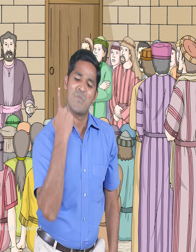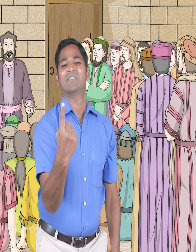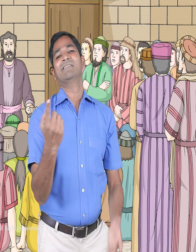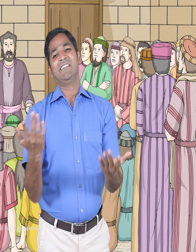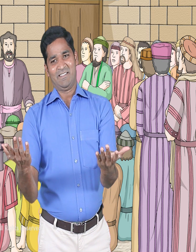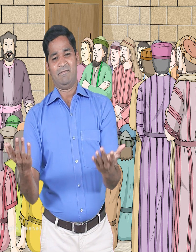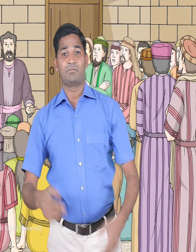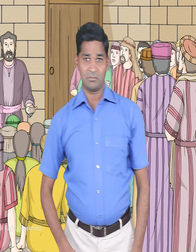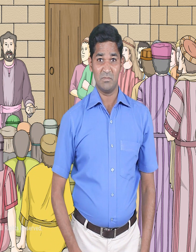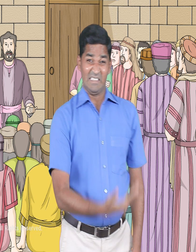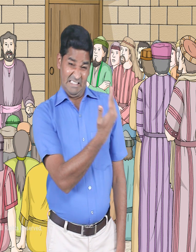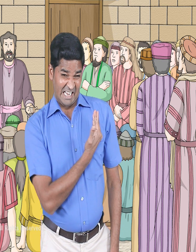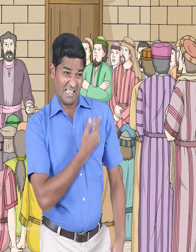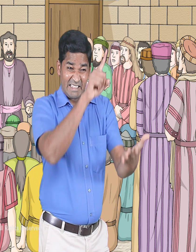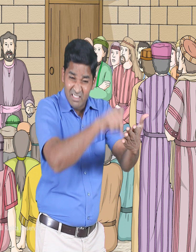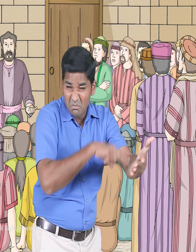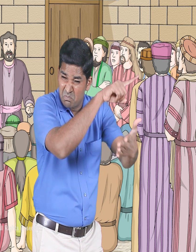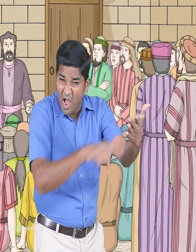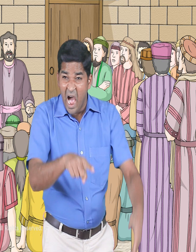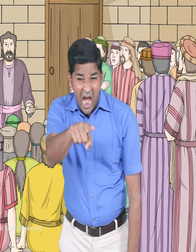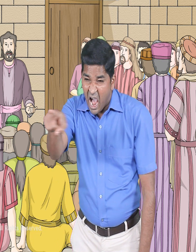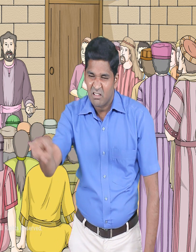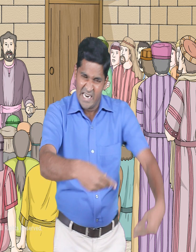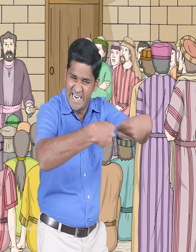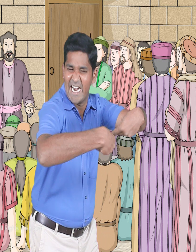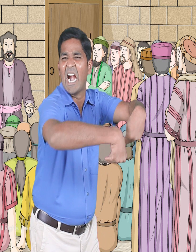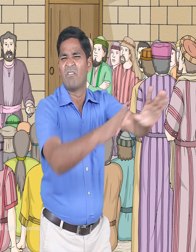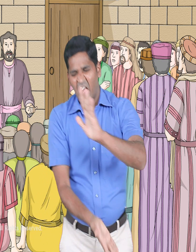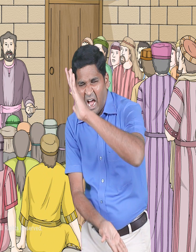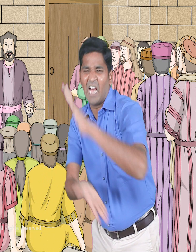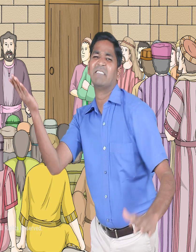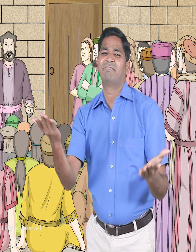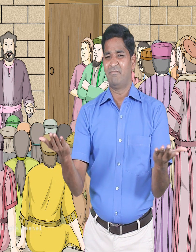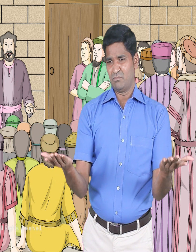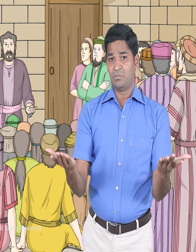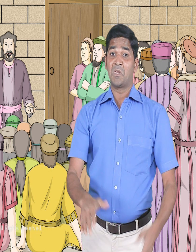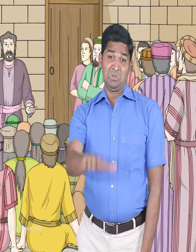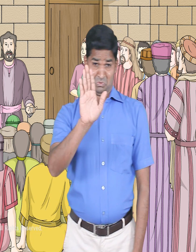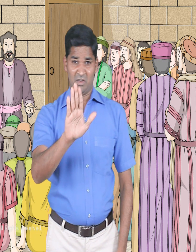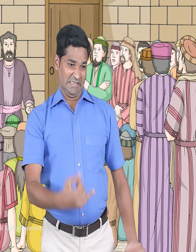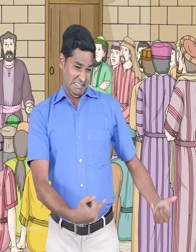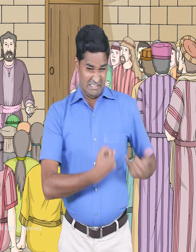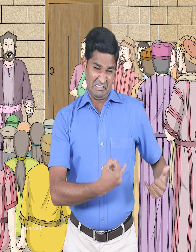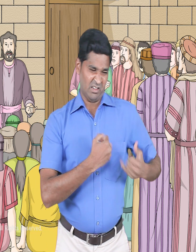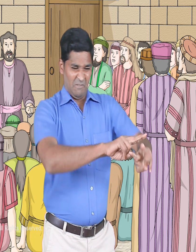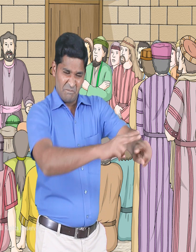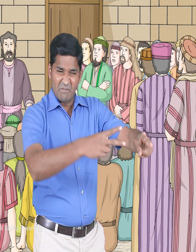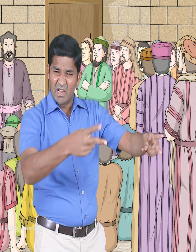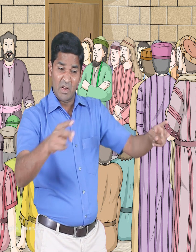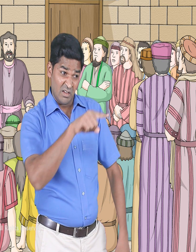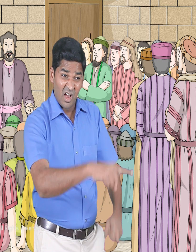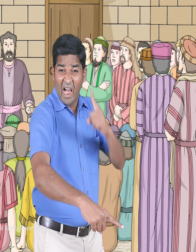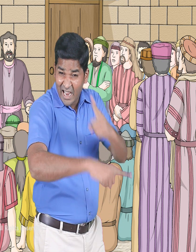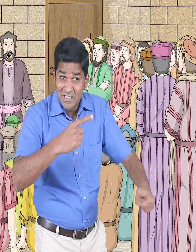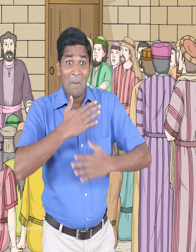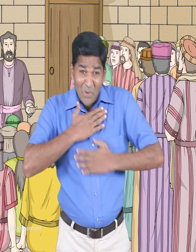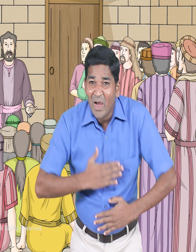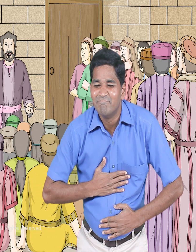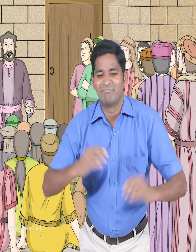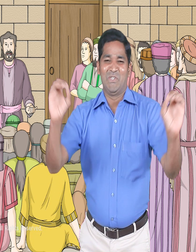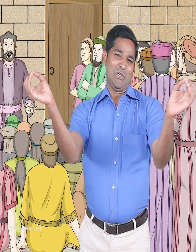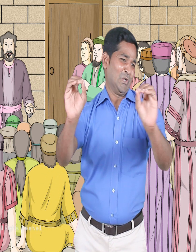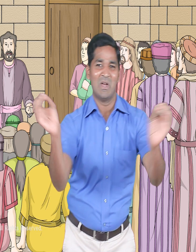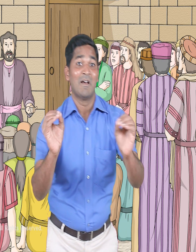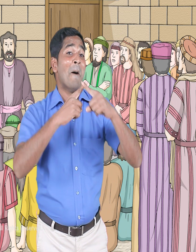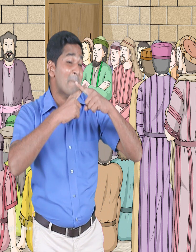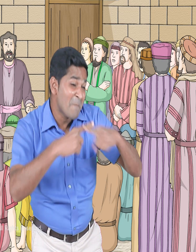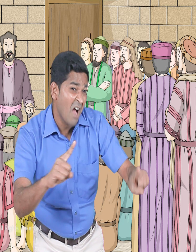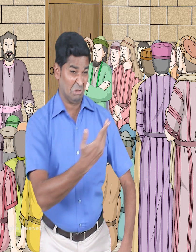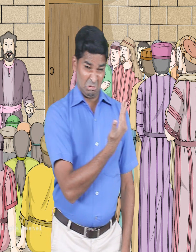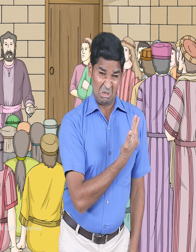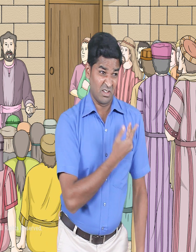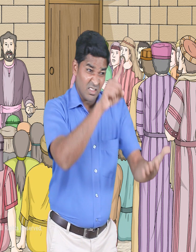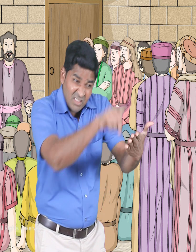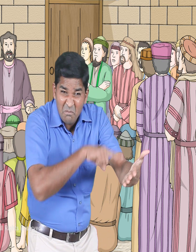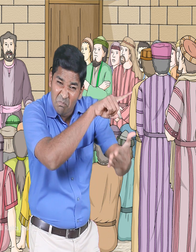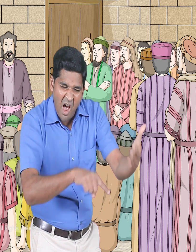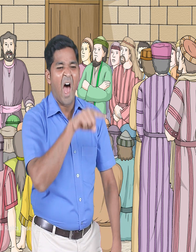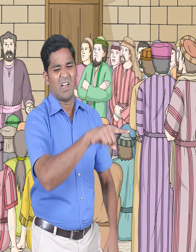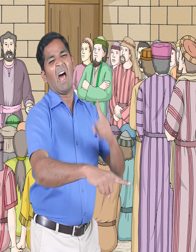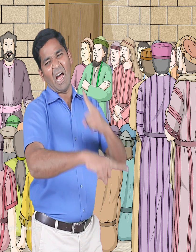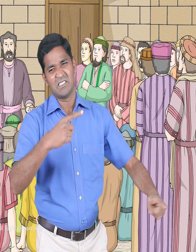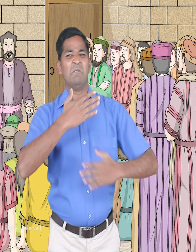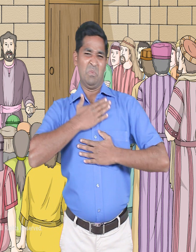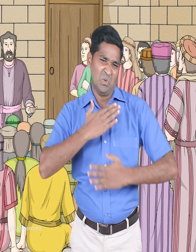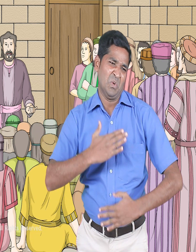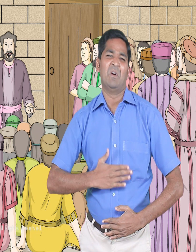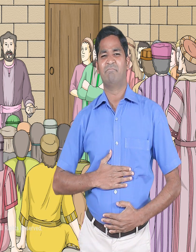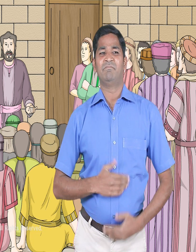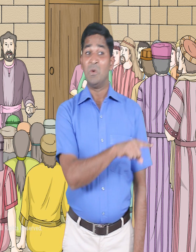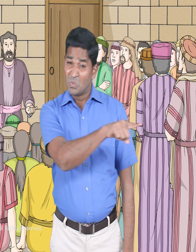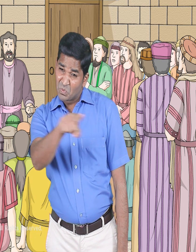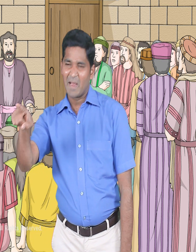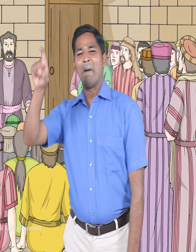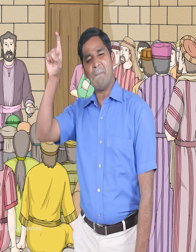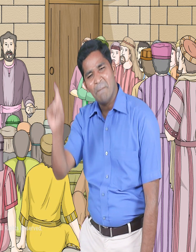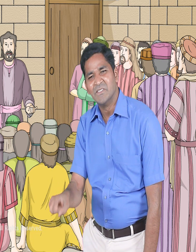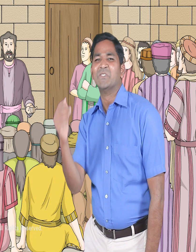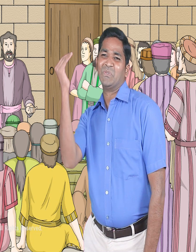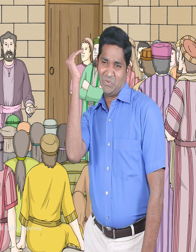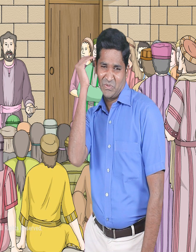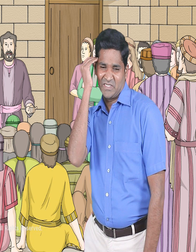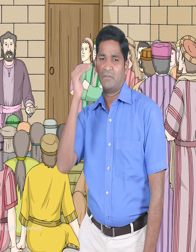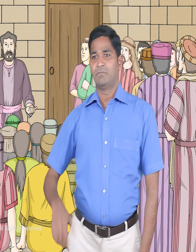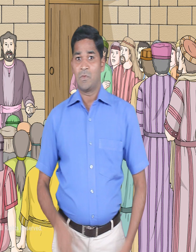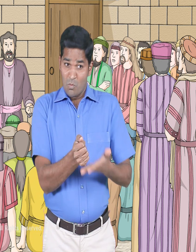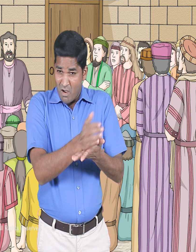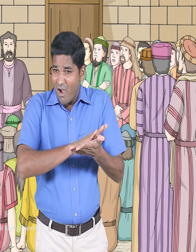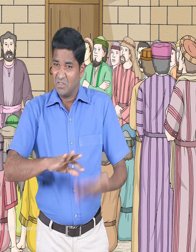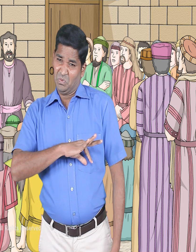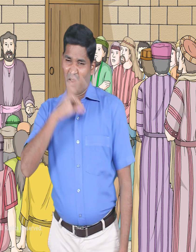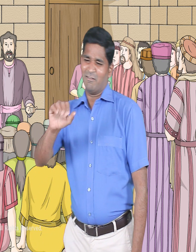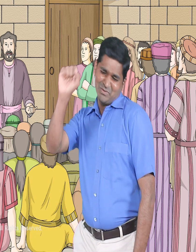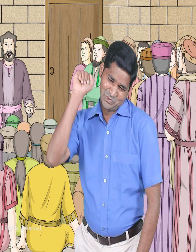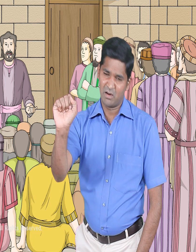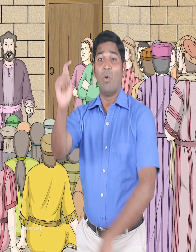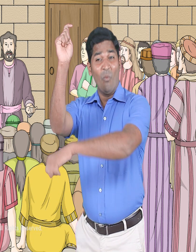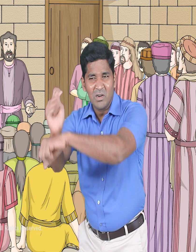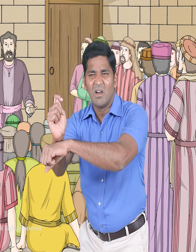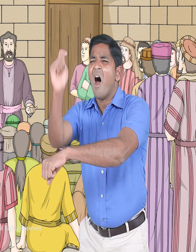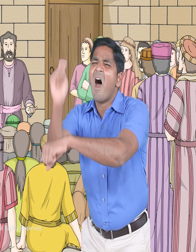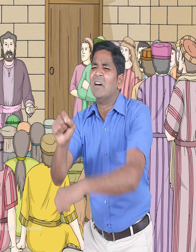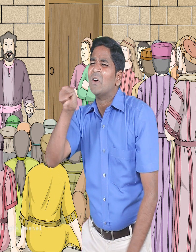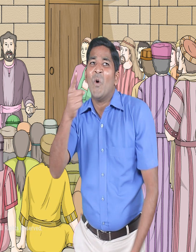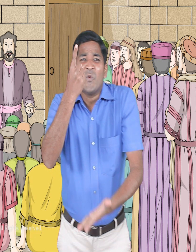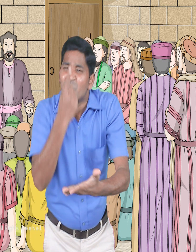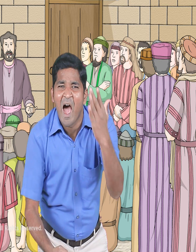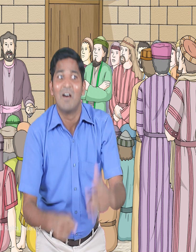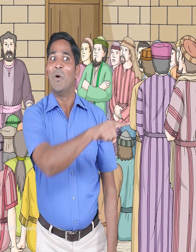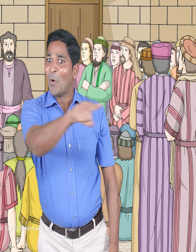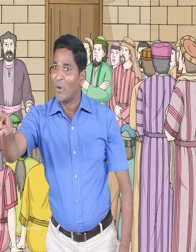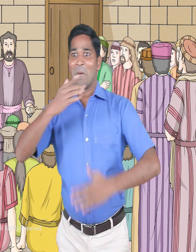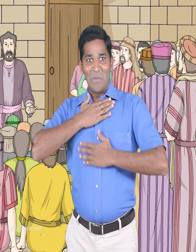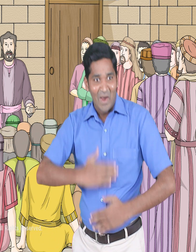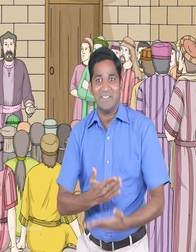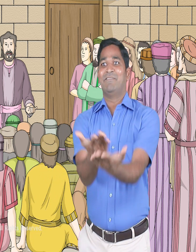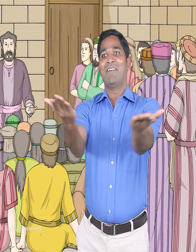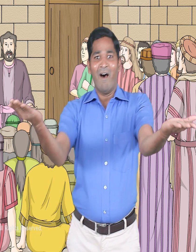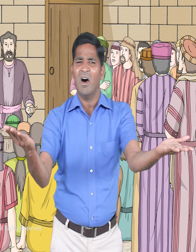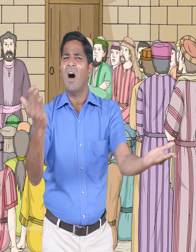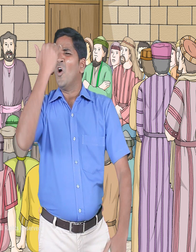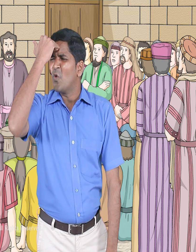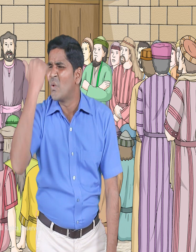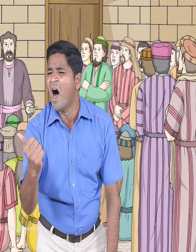Every other sin a man can commit is outside his body, but he who sins sexually sins against his own body.